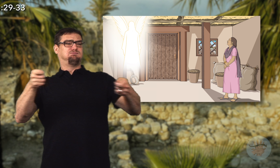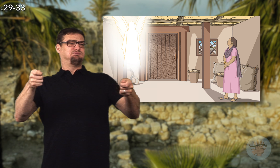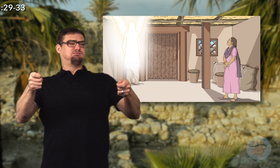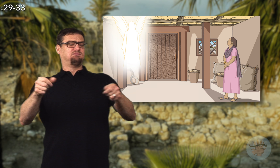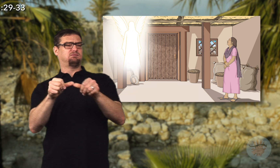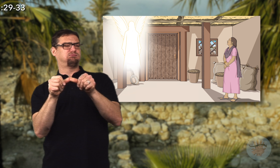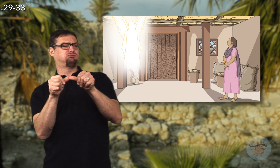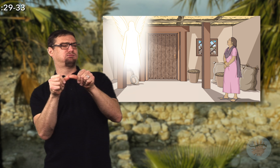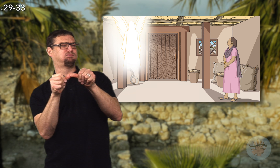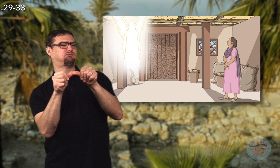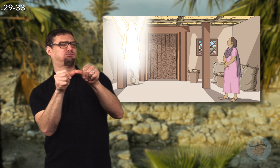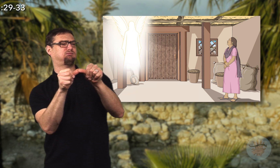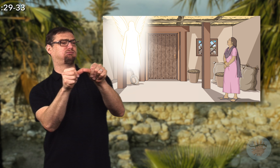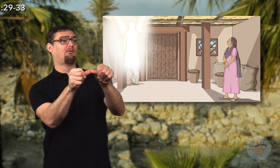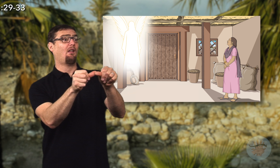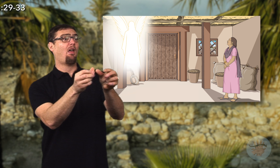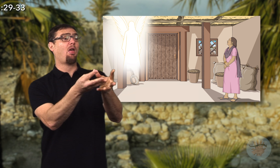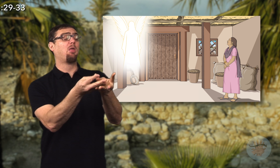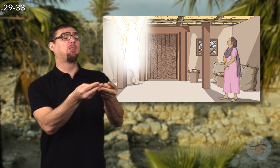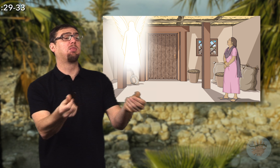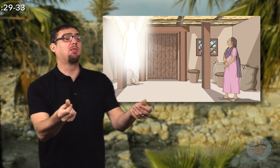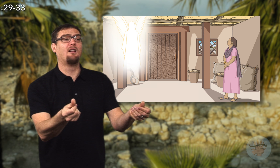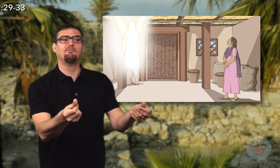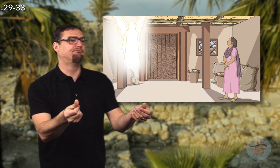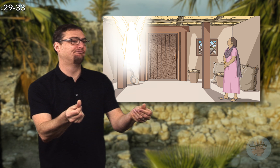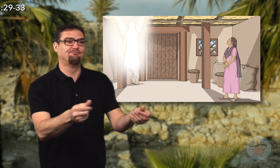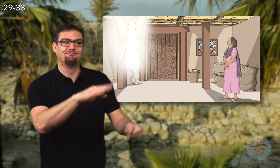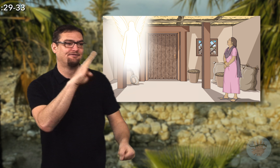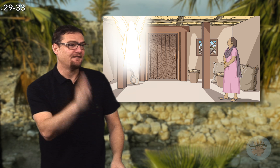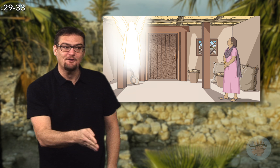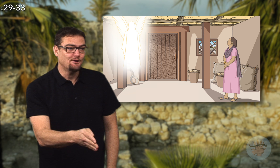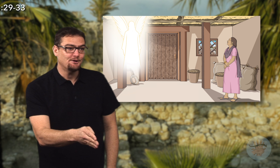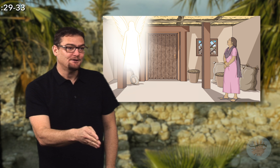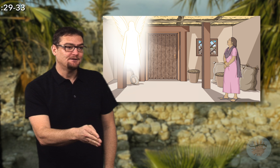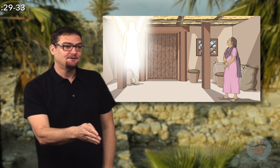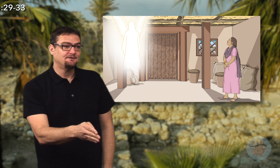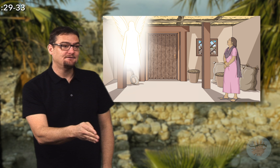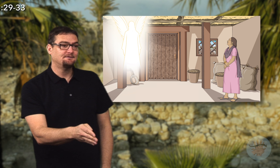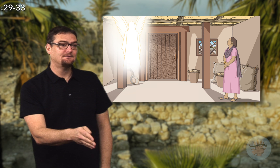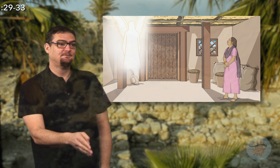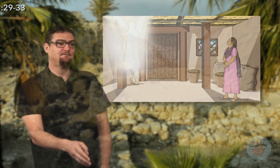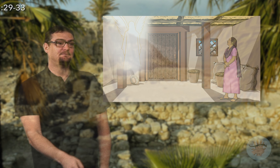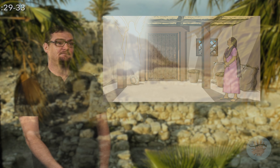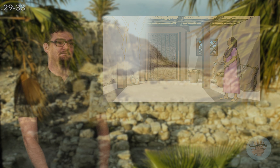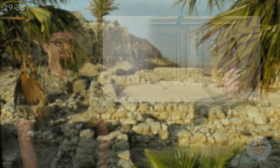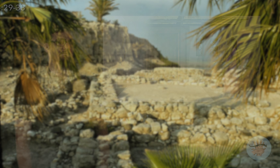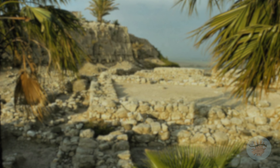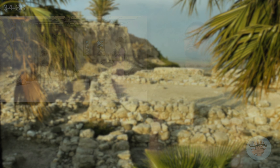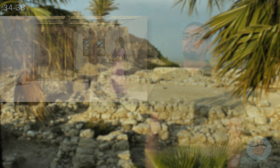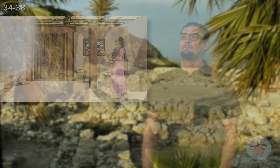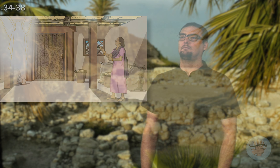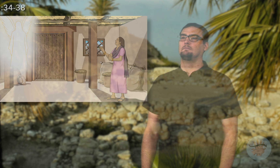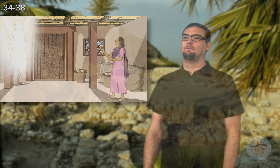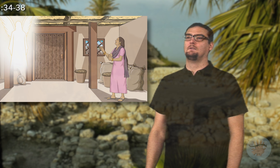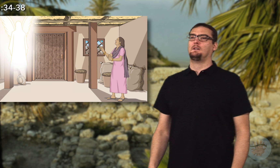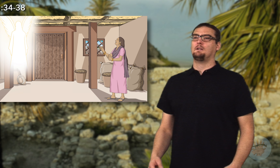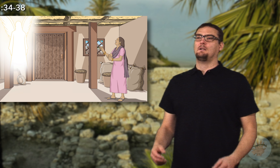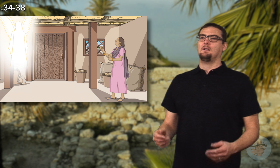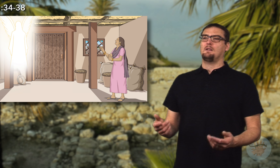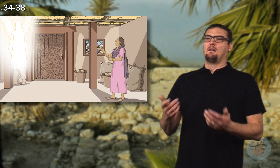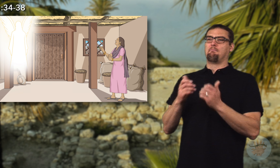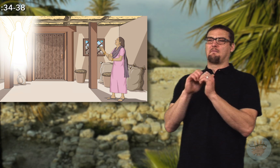His kingdom will never end!”